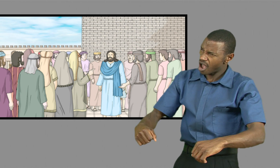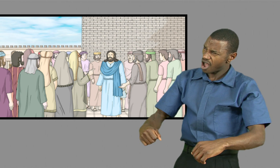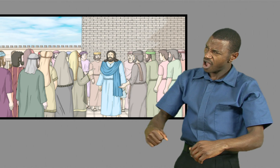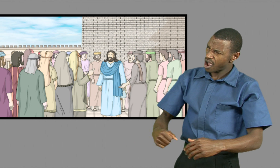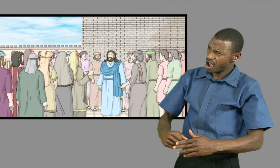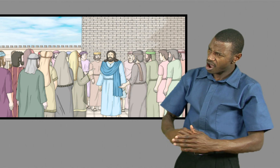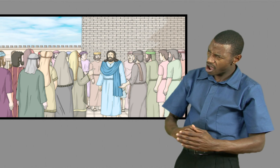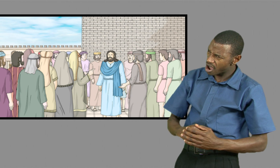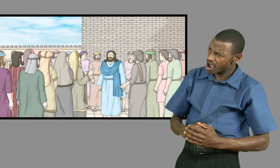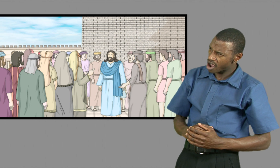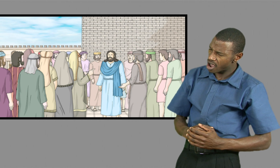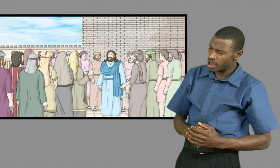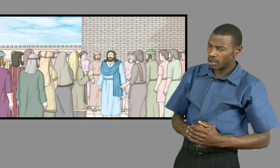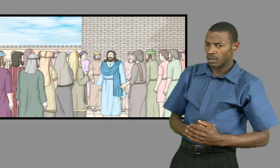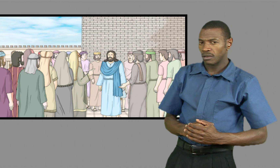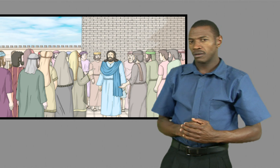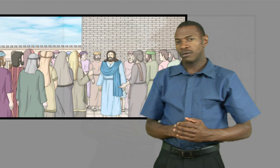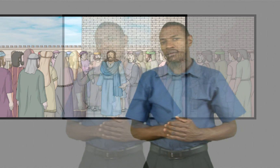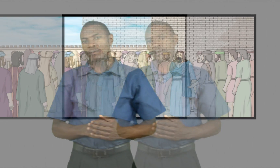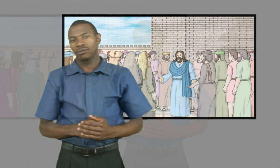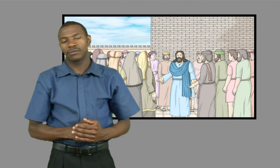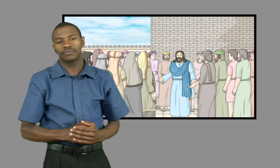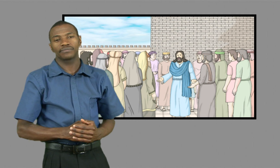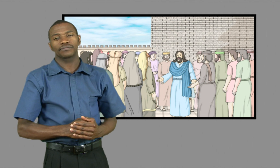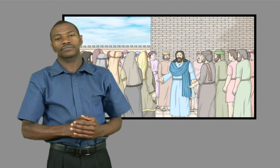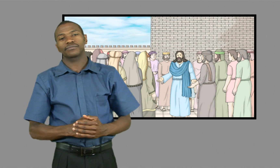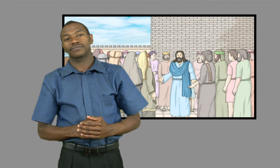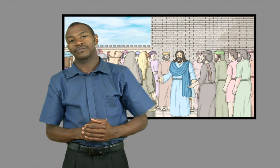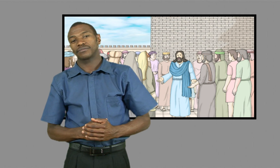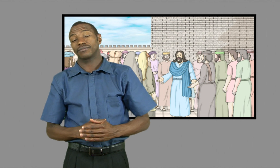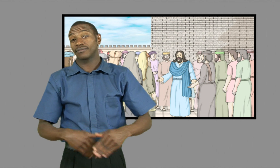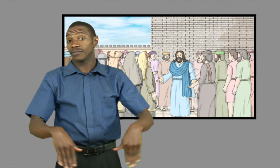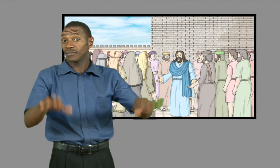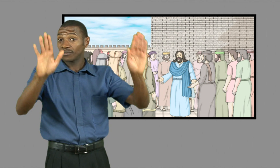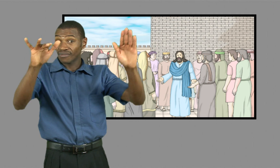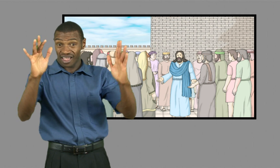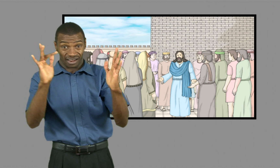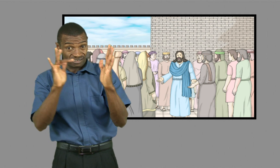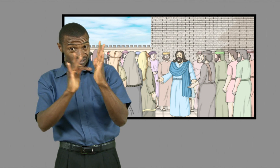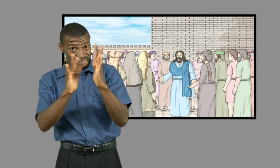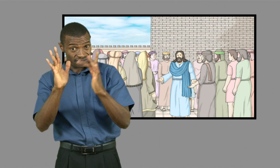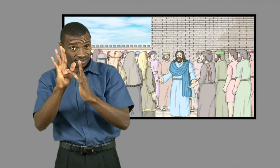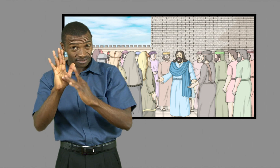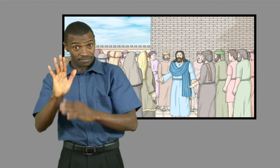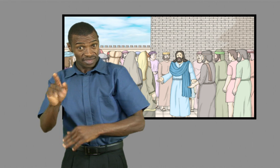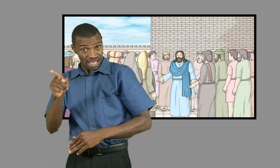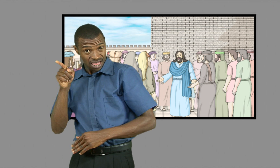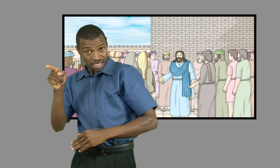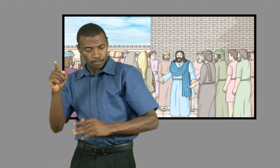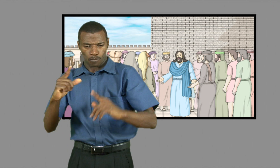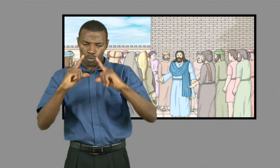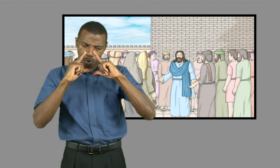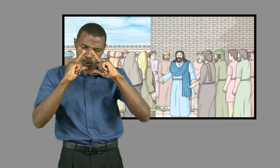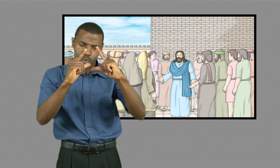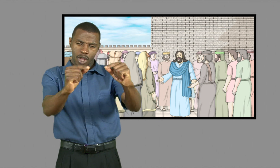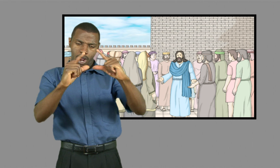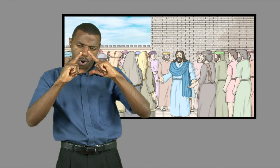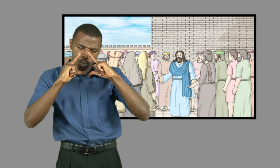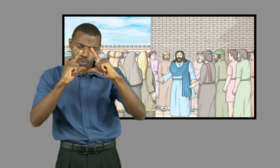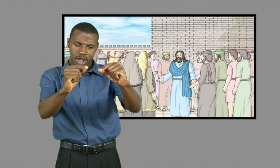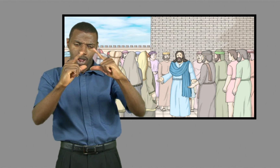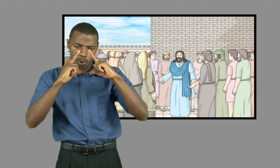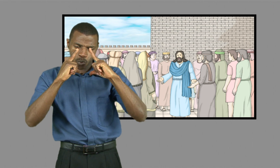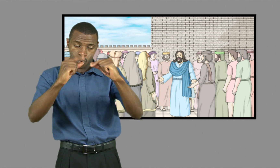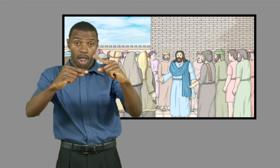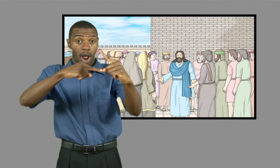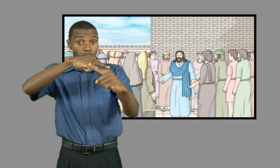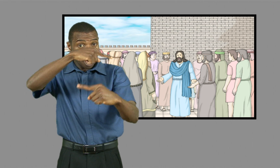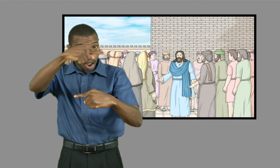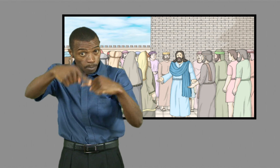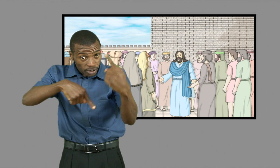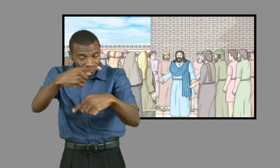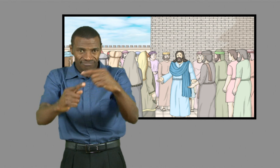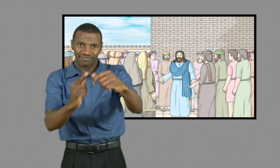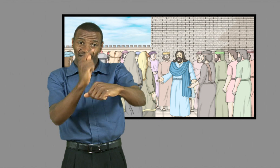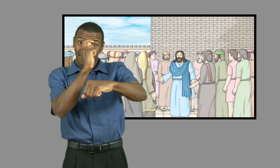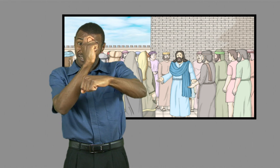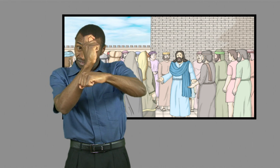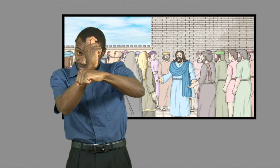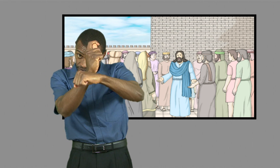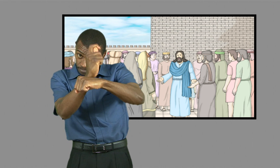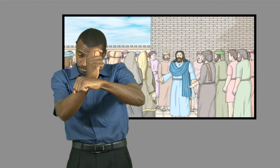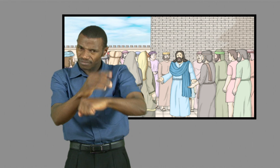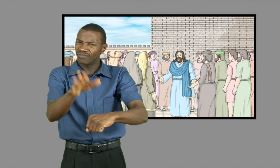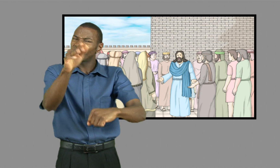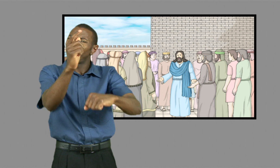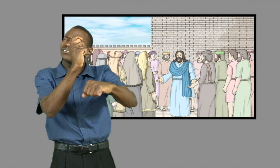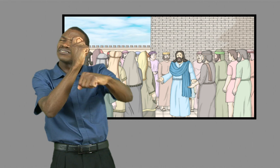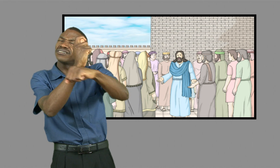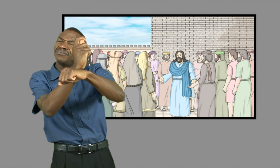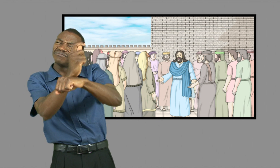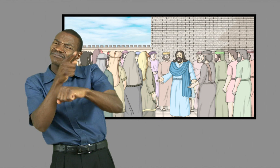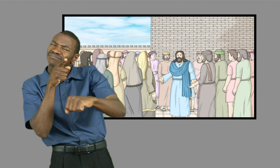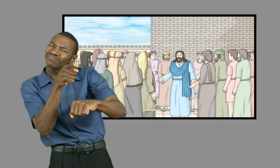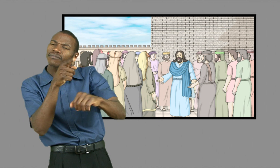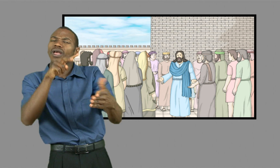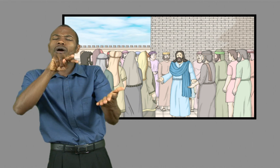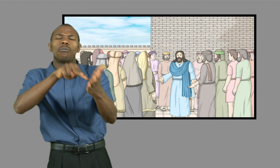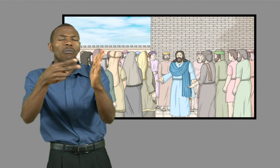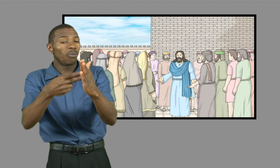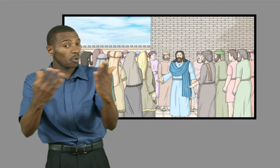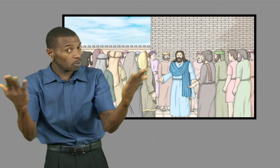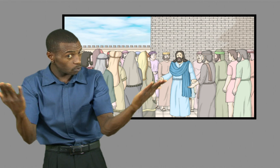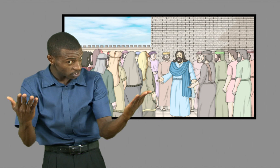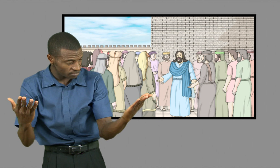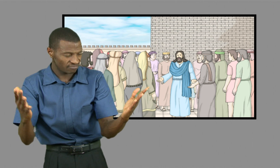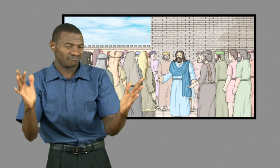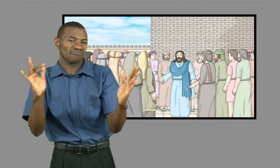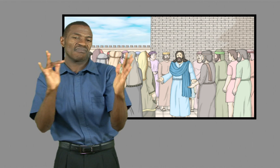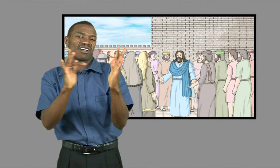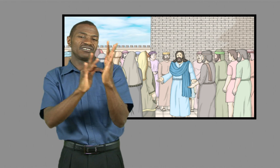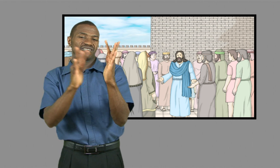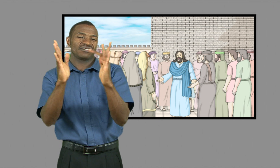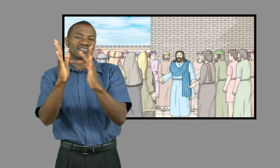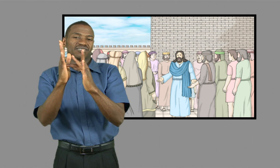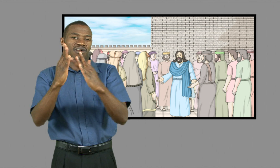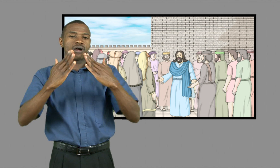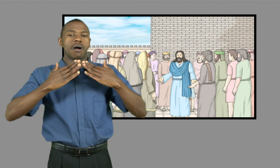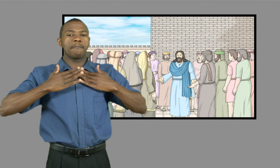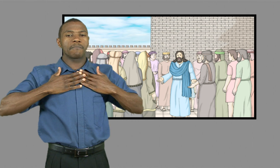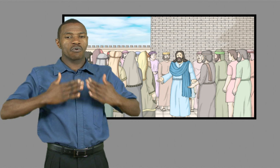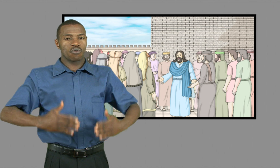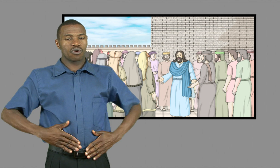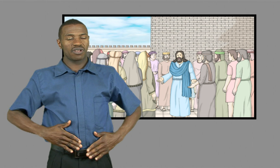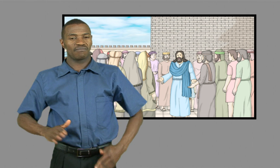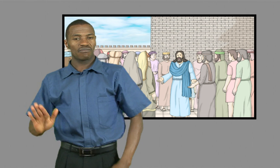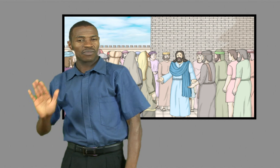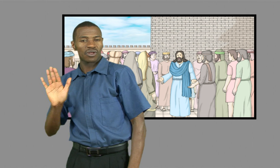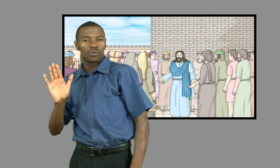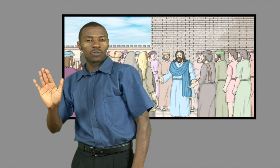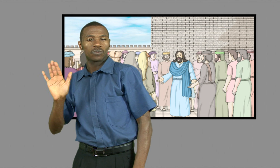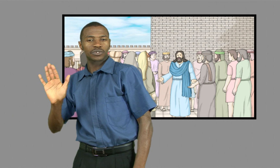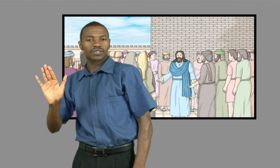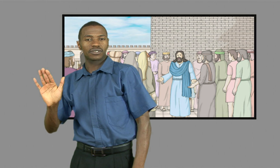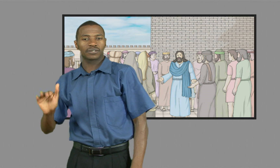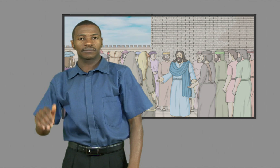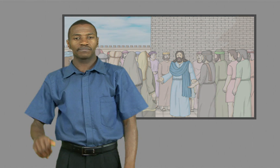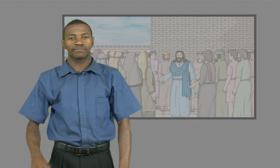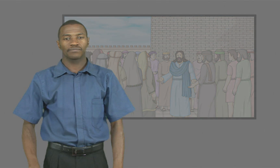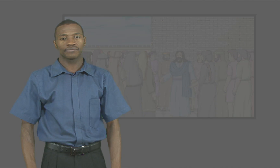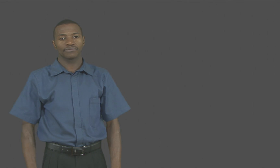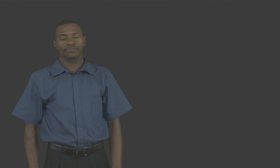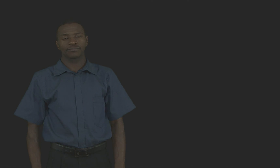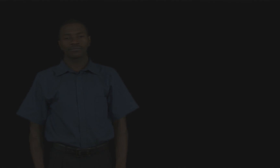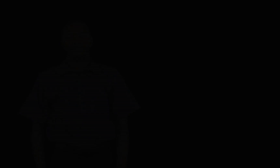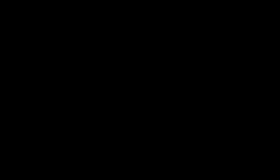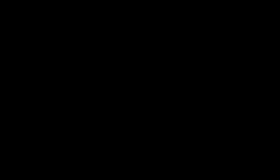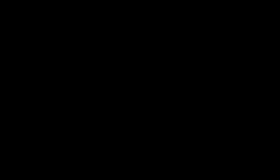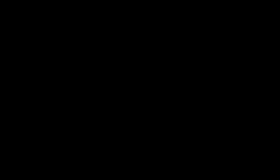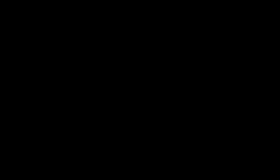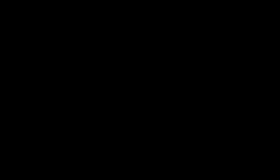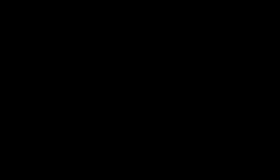But Jesus was speaking about the temple of His body.